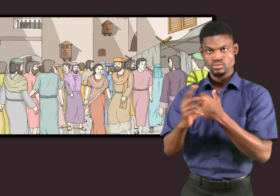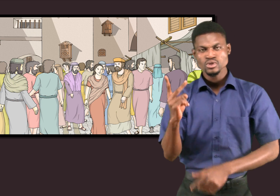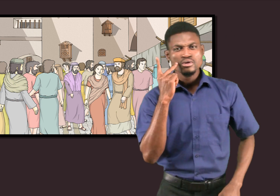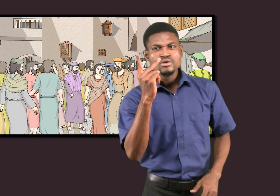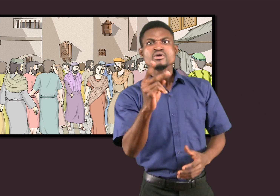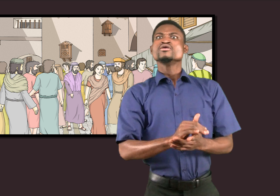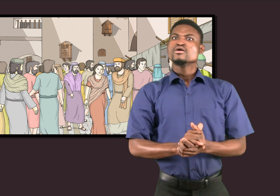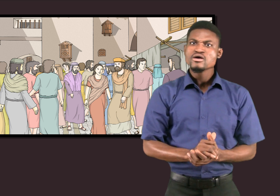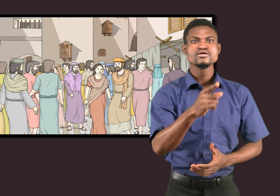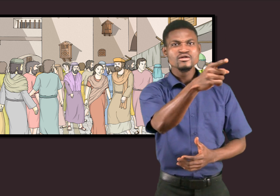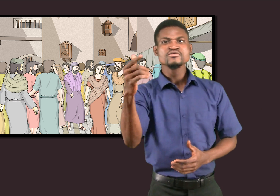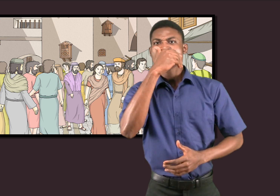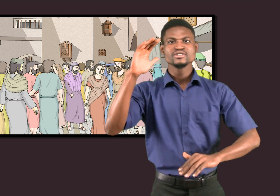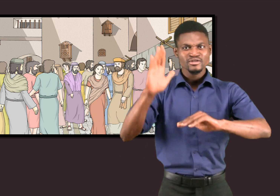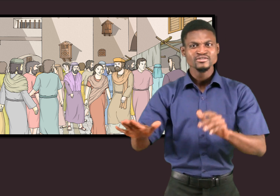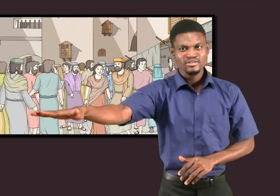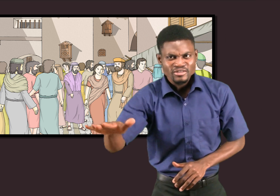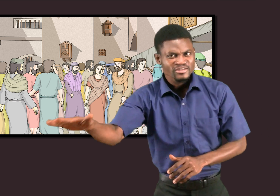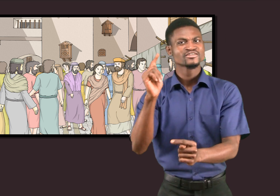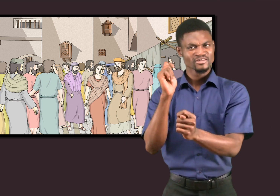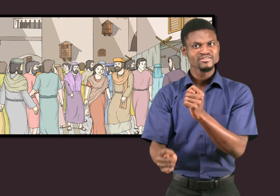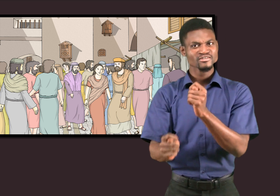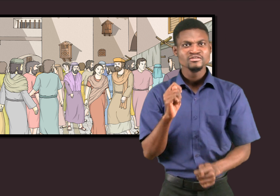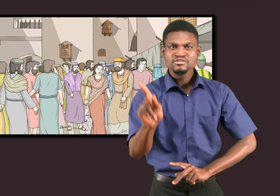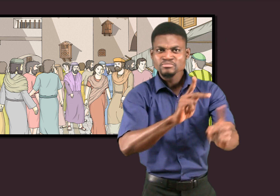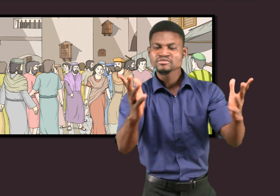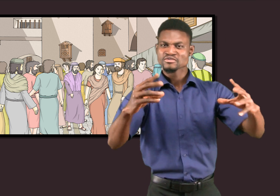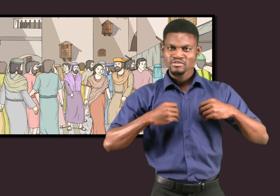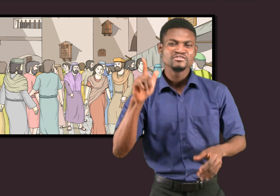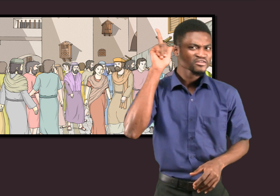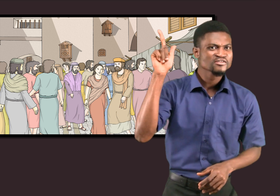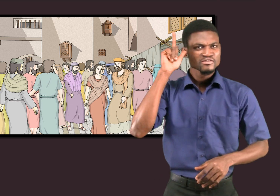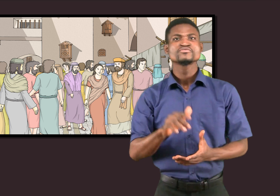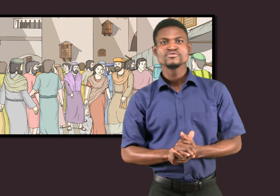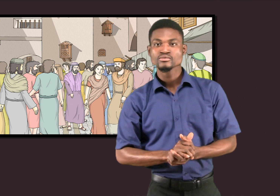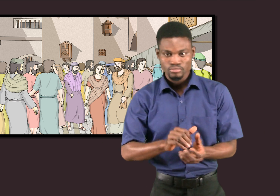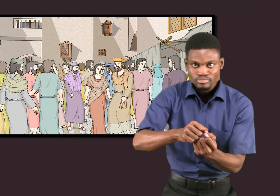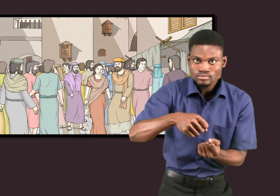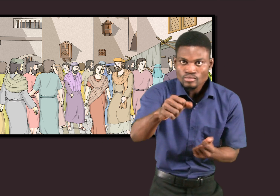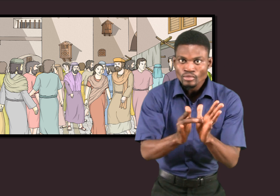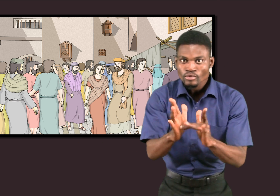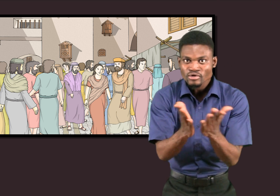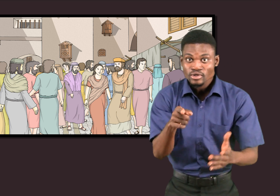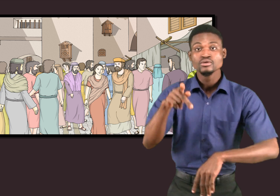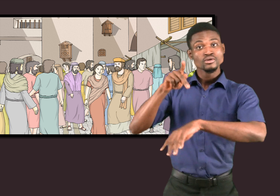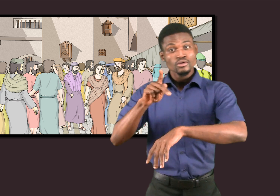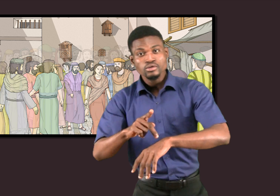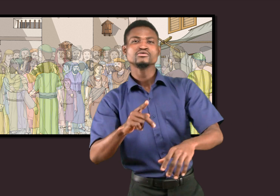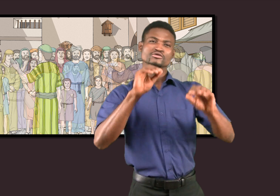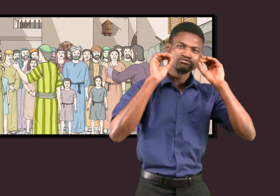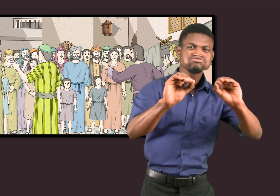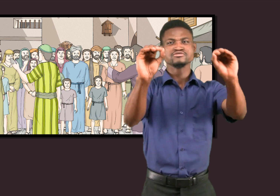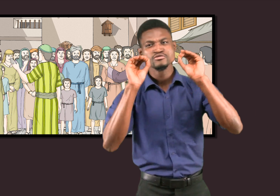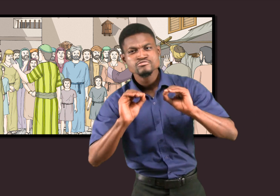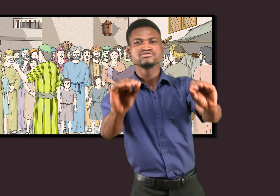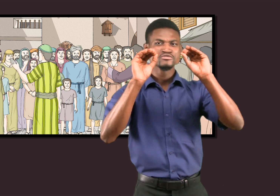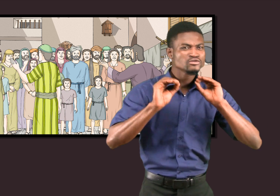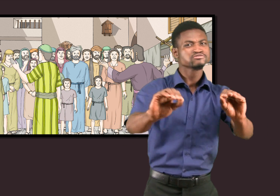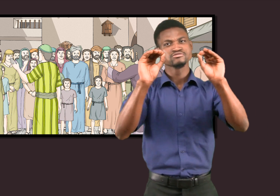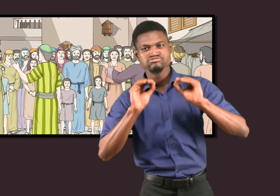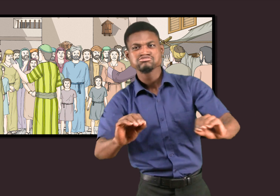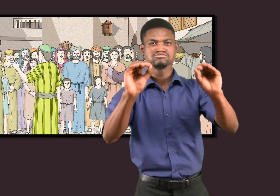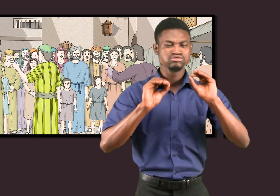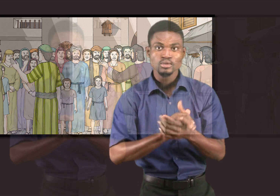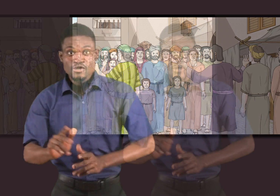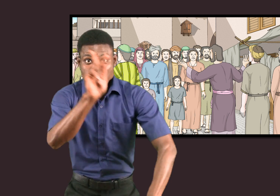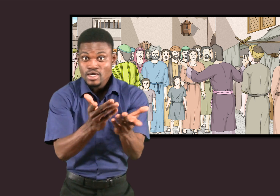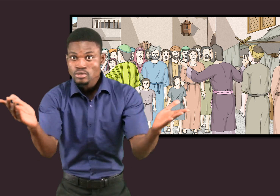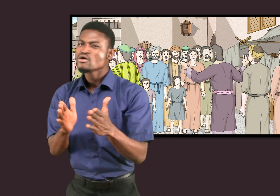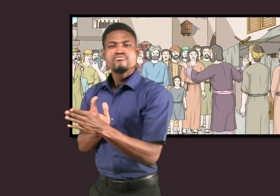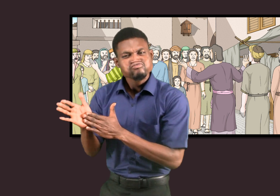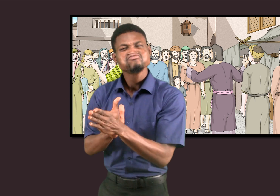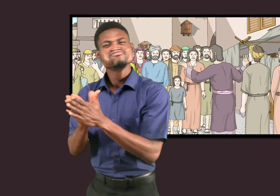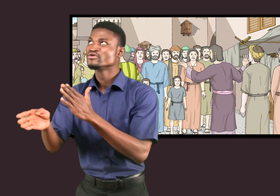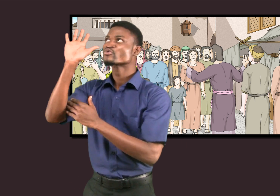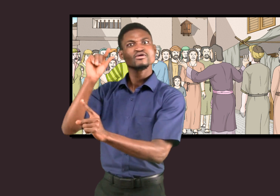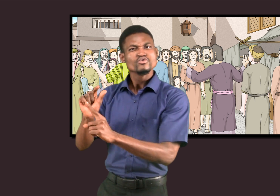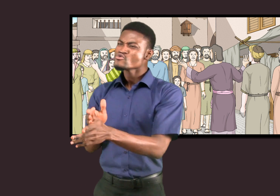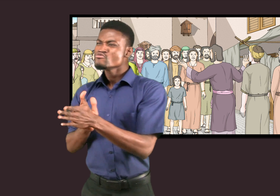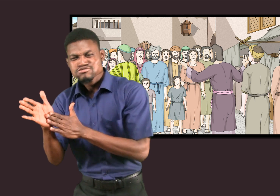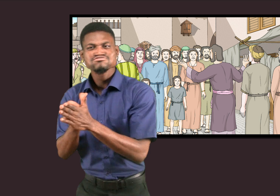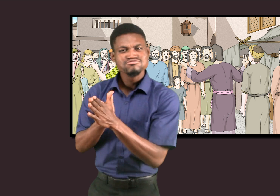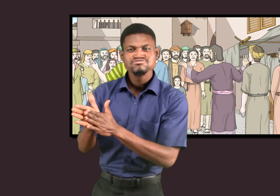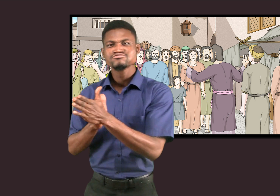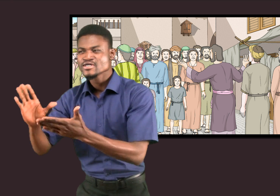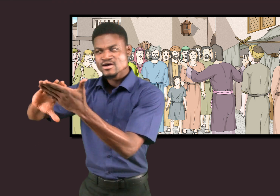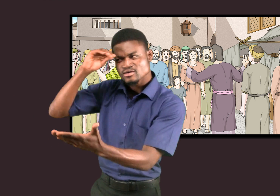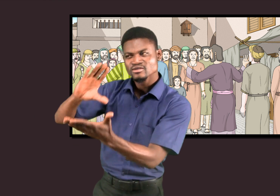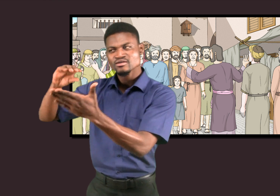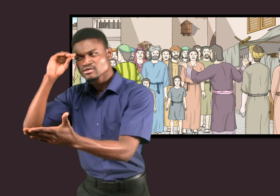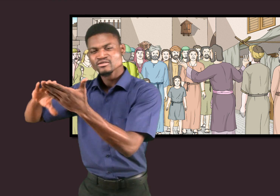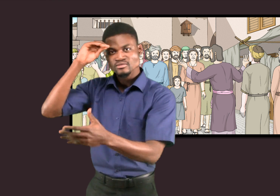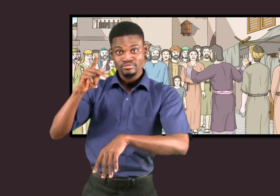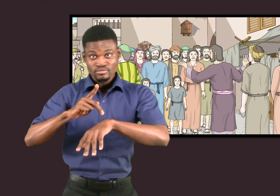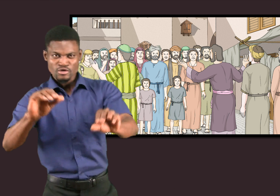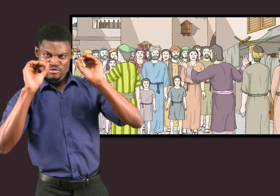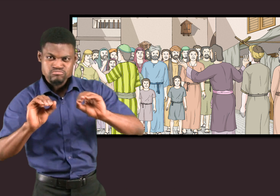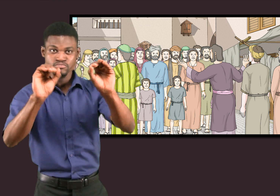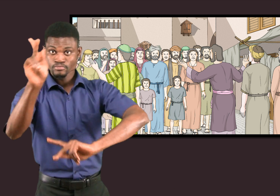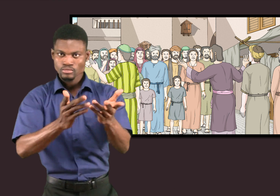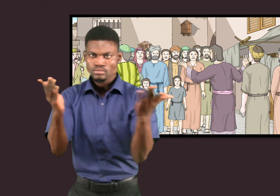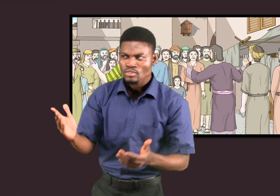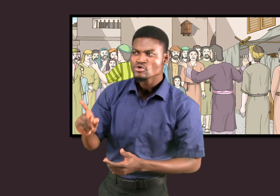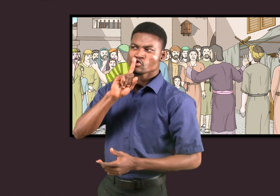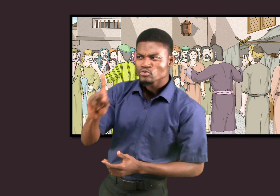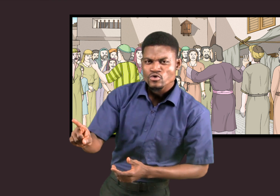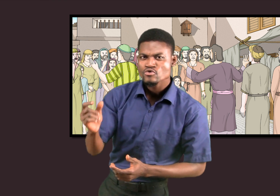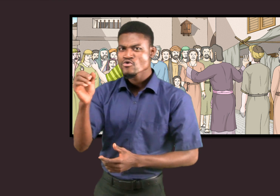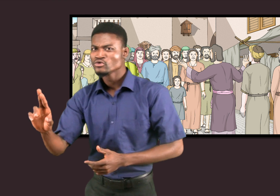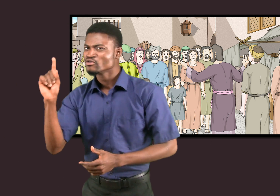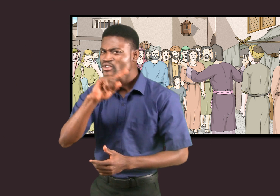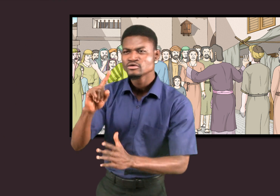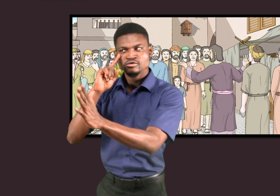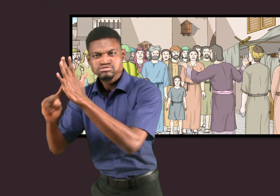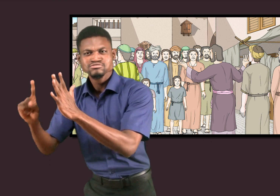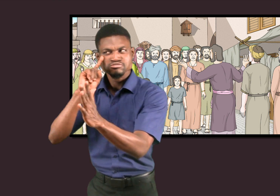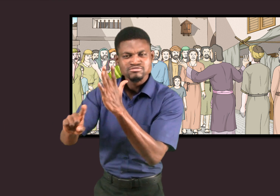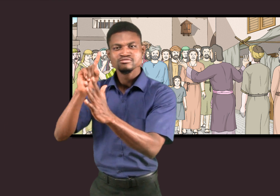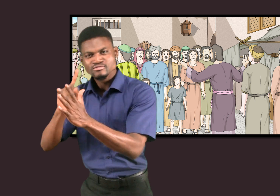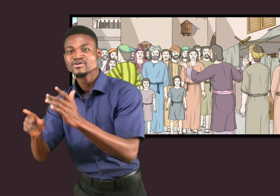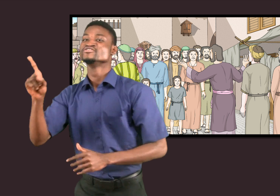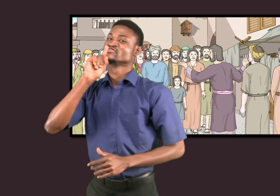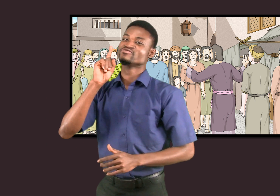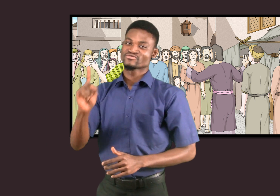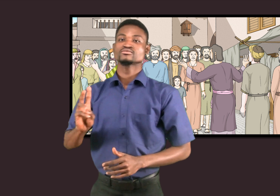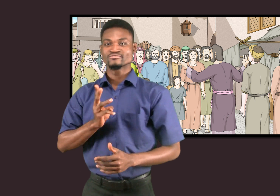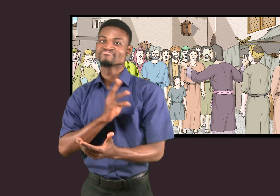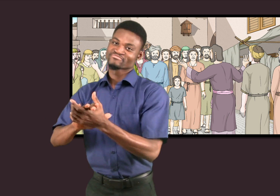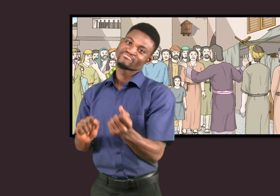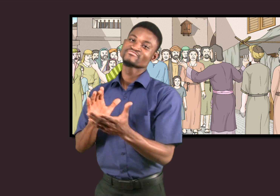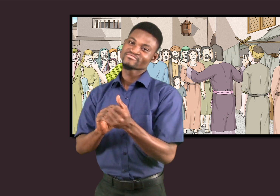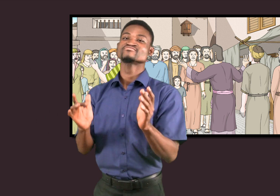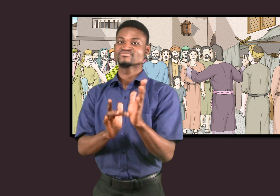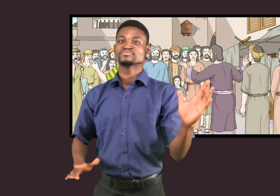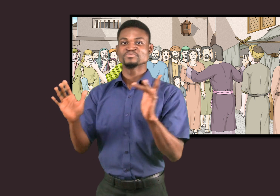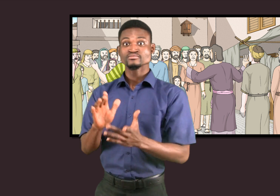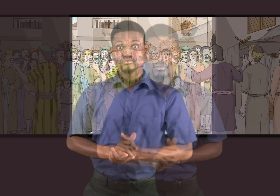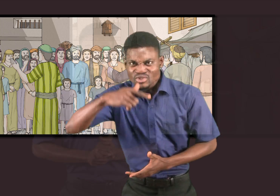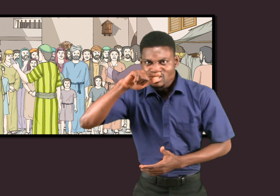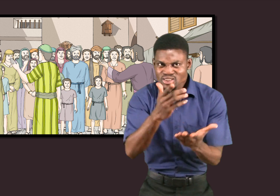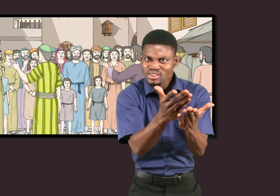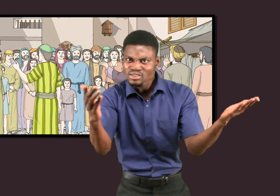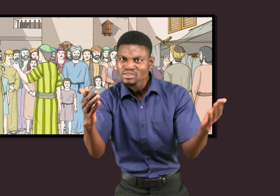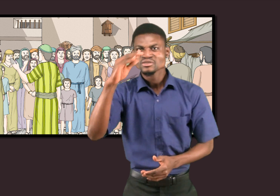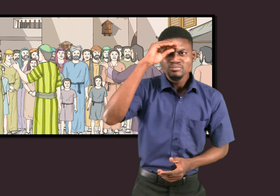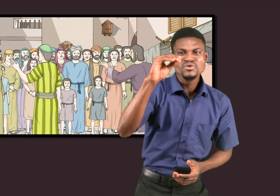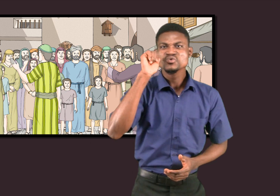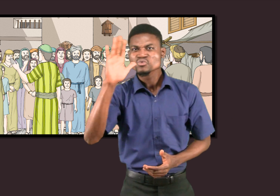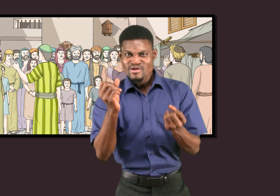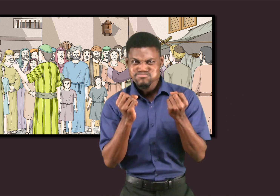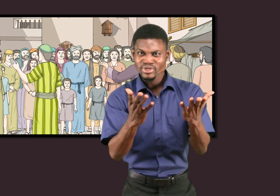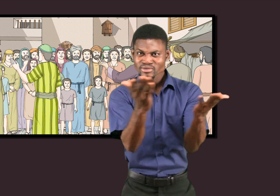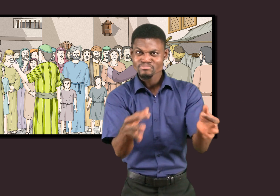Now the Bereans were more noble-minded than the Thessalonians, for they received the message with great eagerness and examined the Scriptures every day to see if these teachings were true.